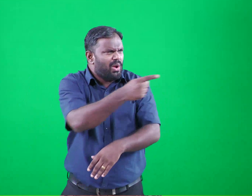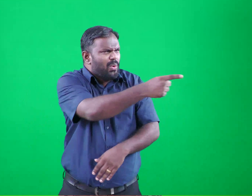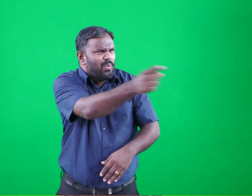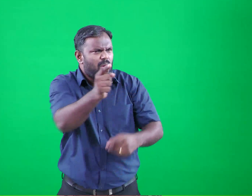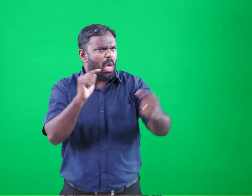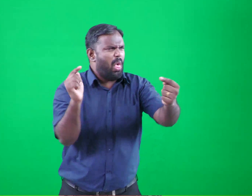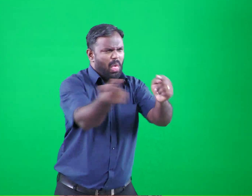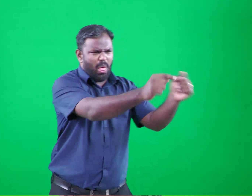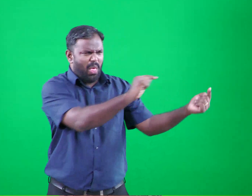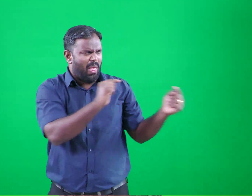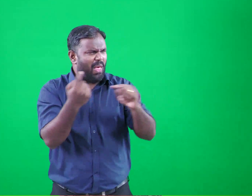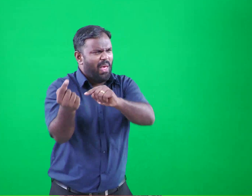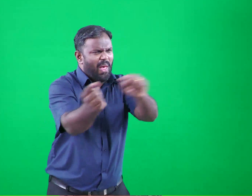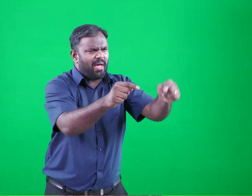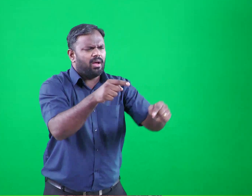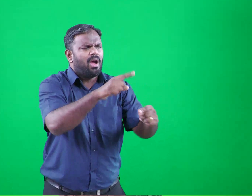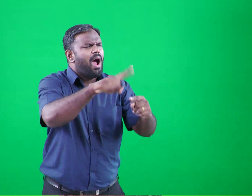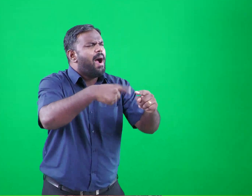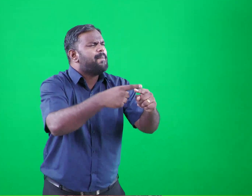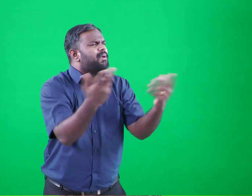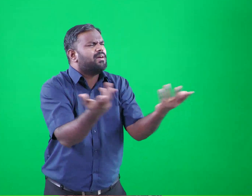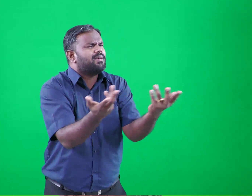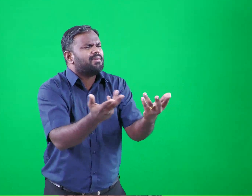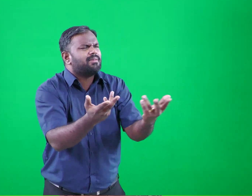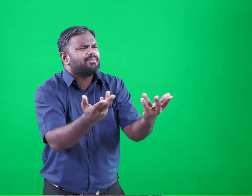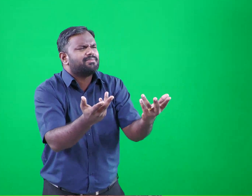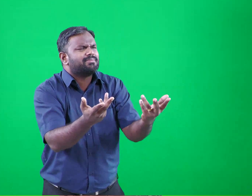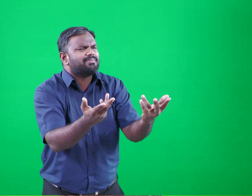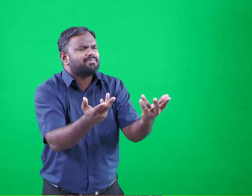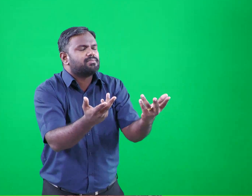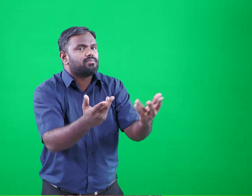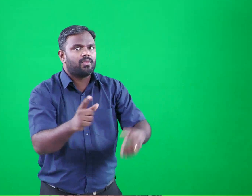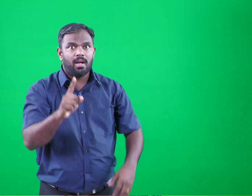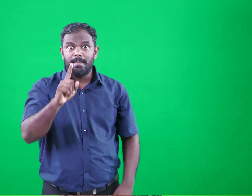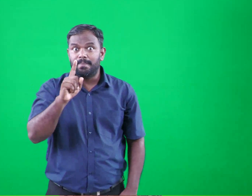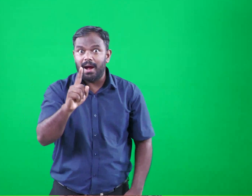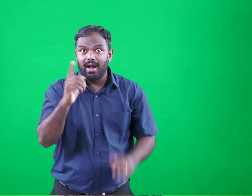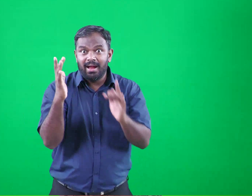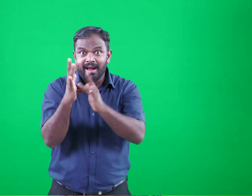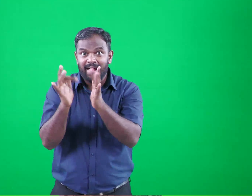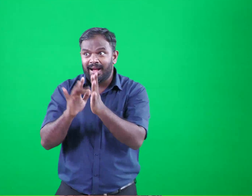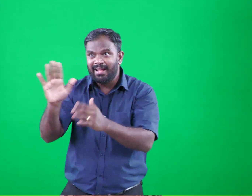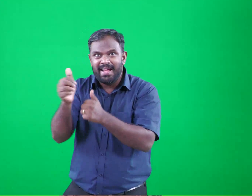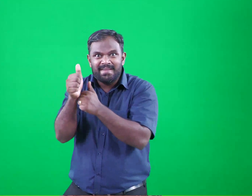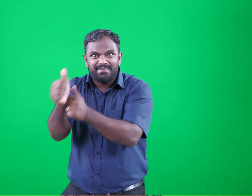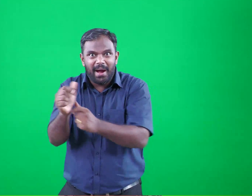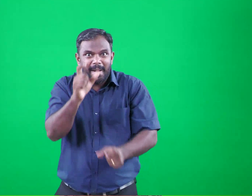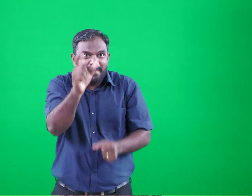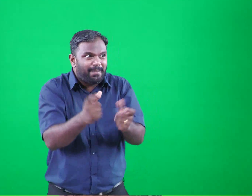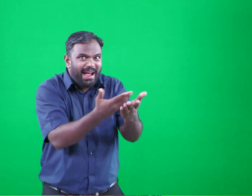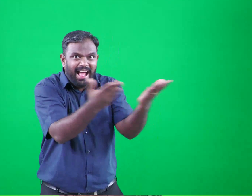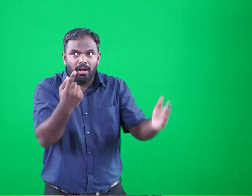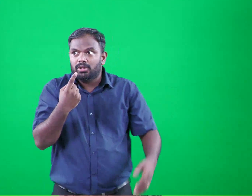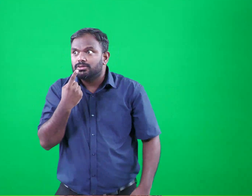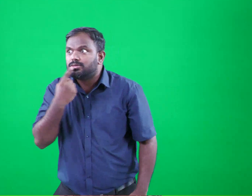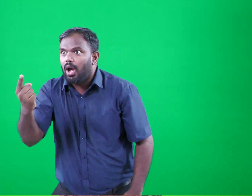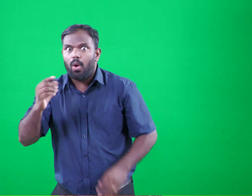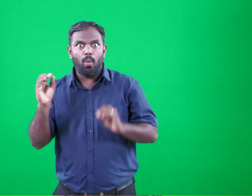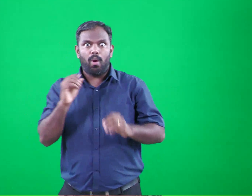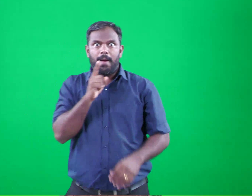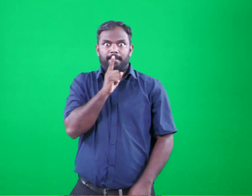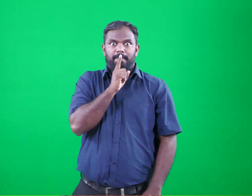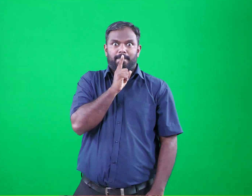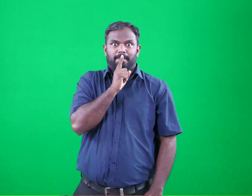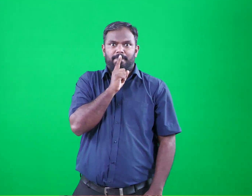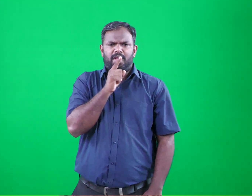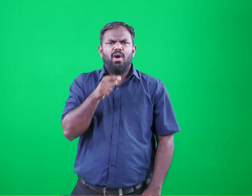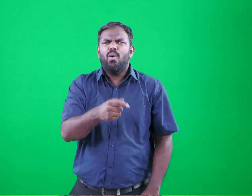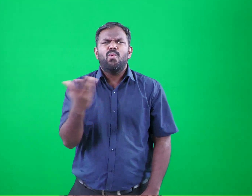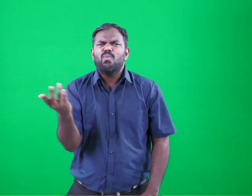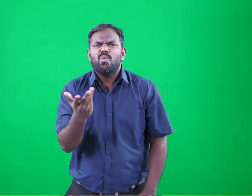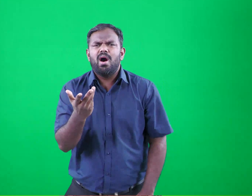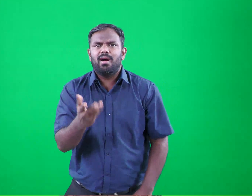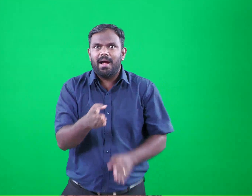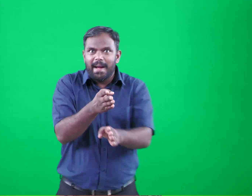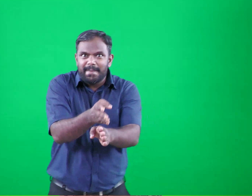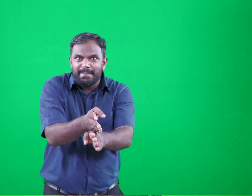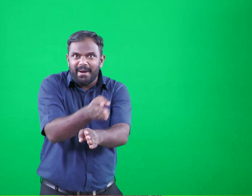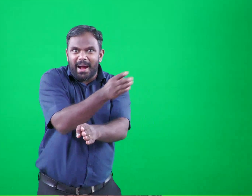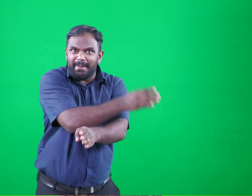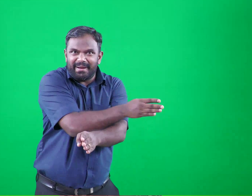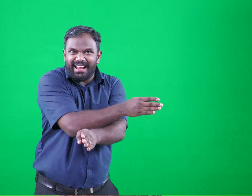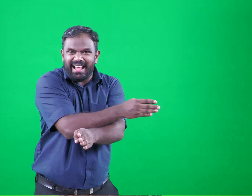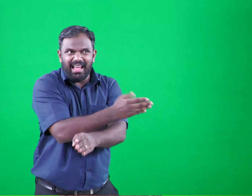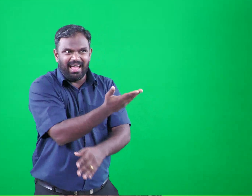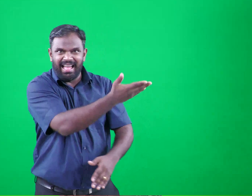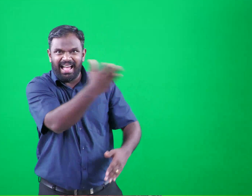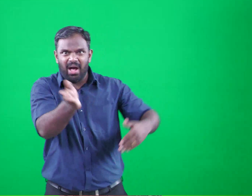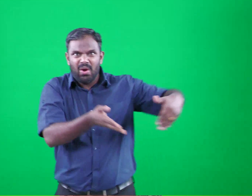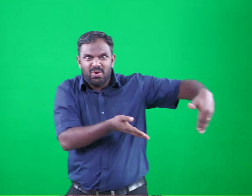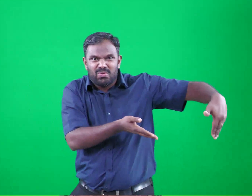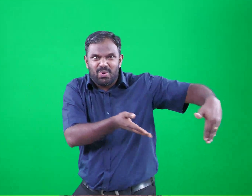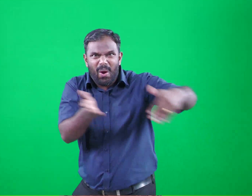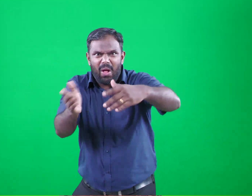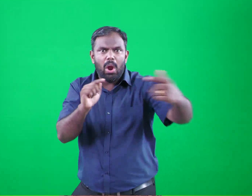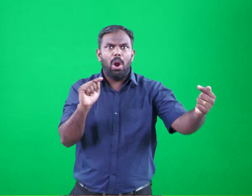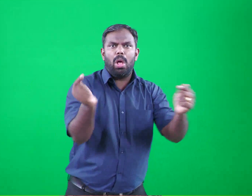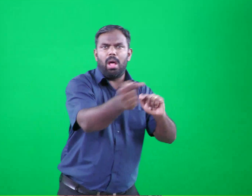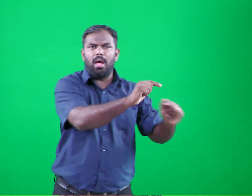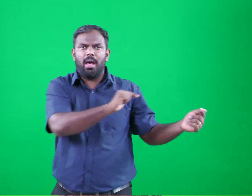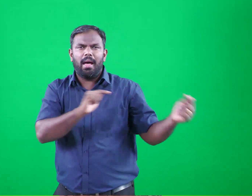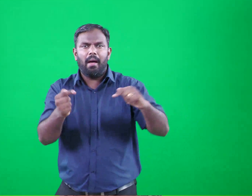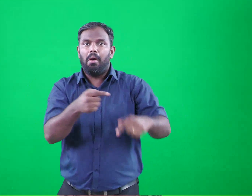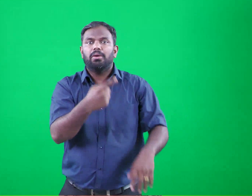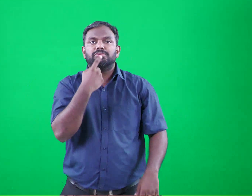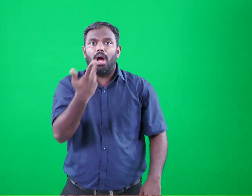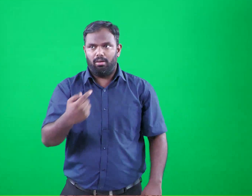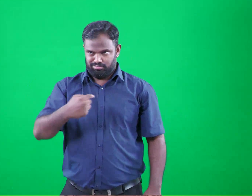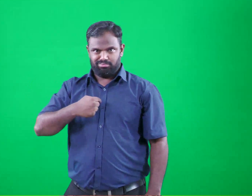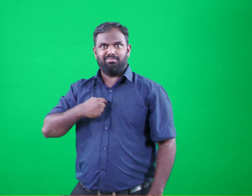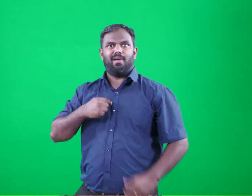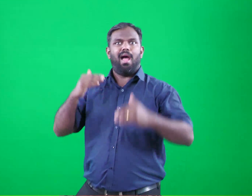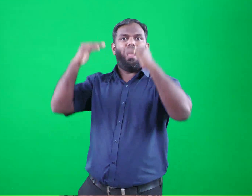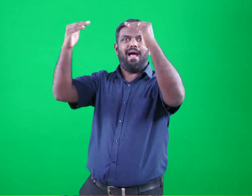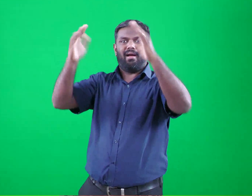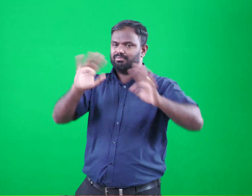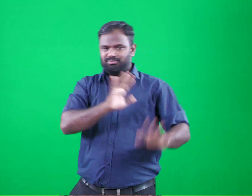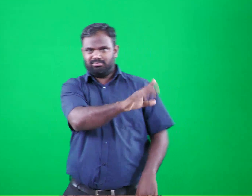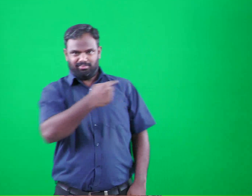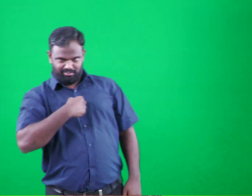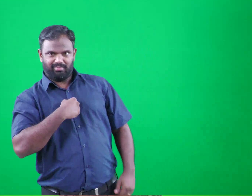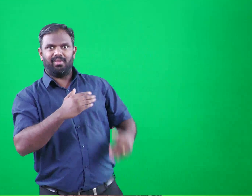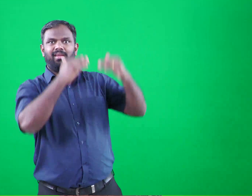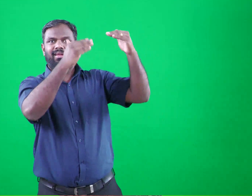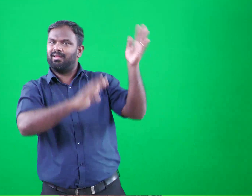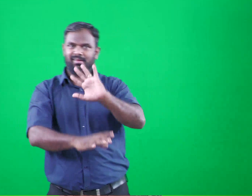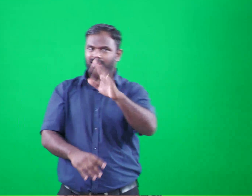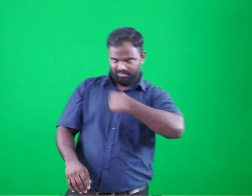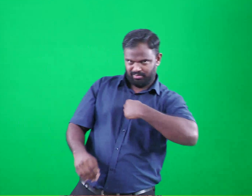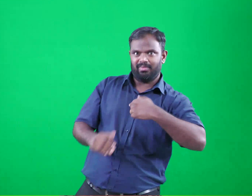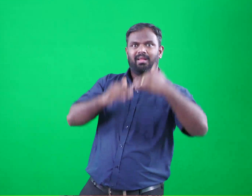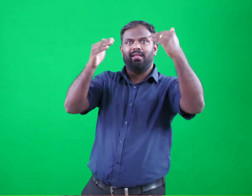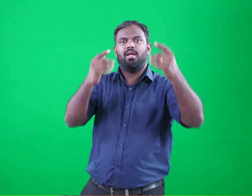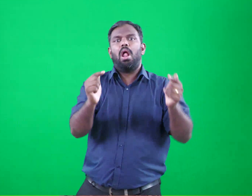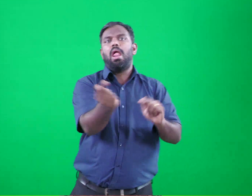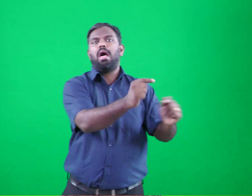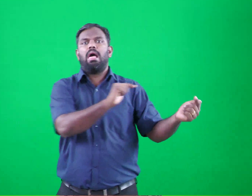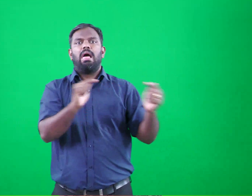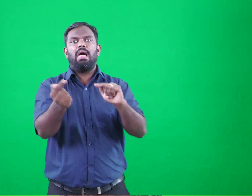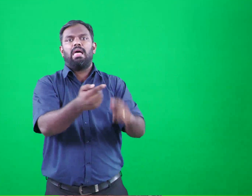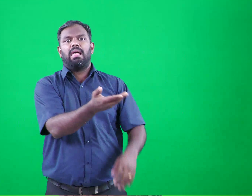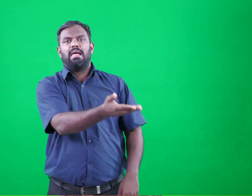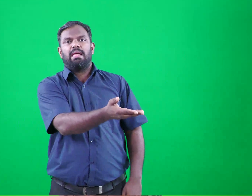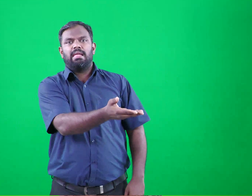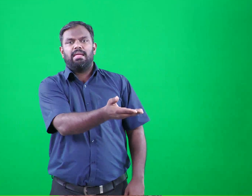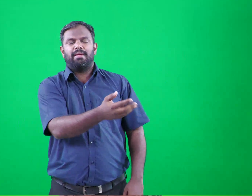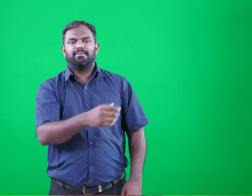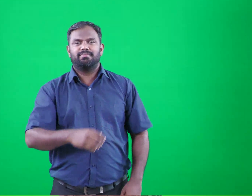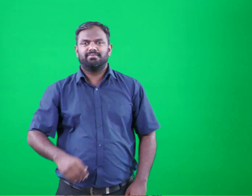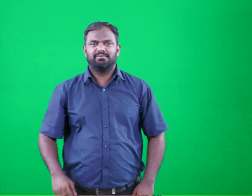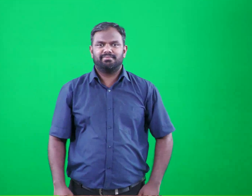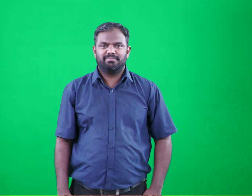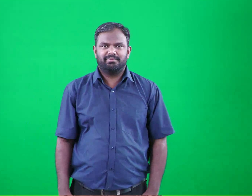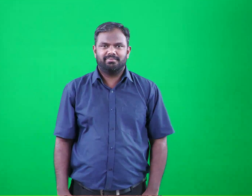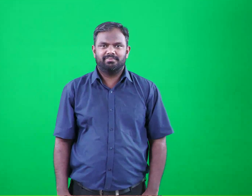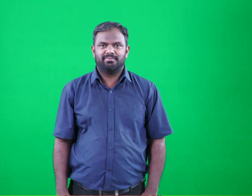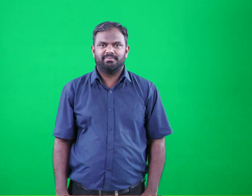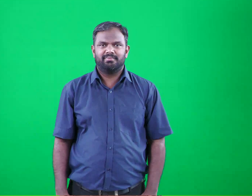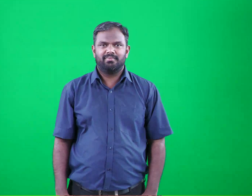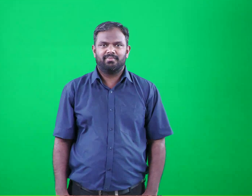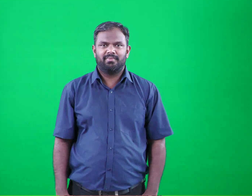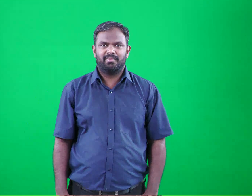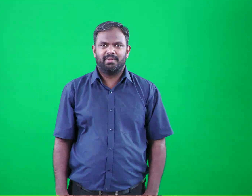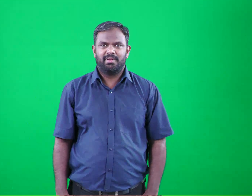But they were silent, for on the way they had been arguing about which of them was the greatest.